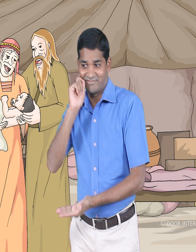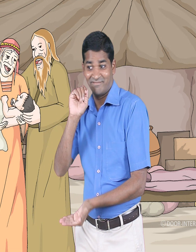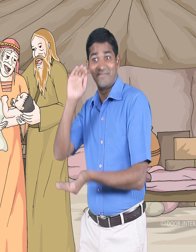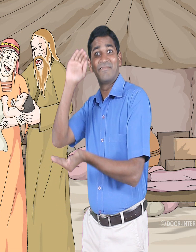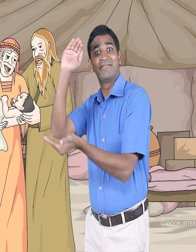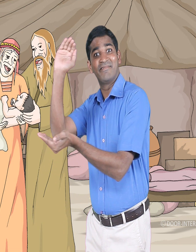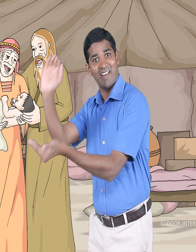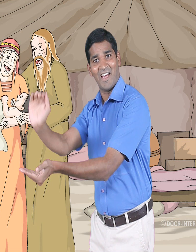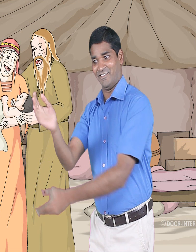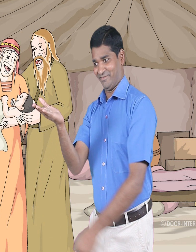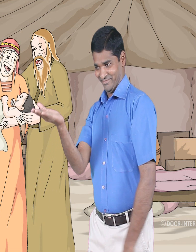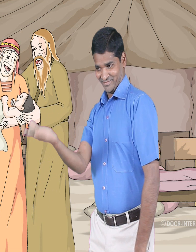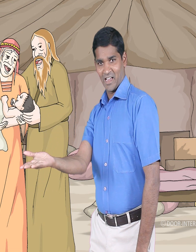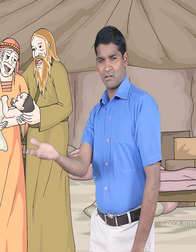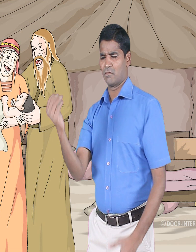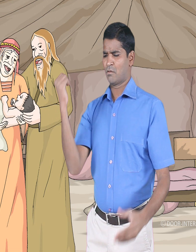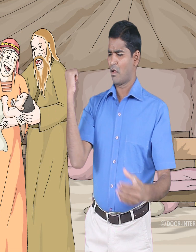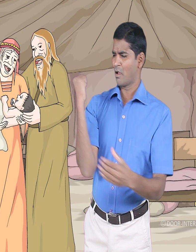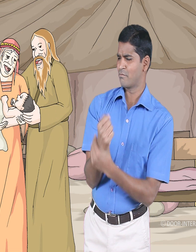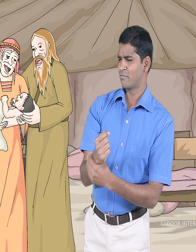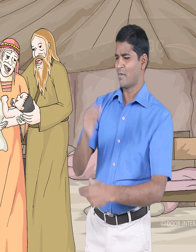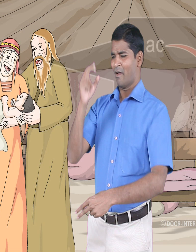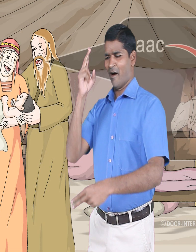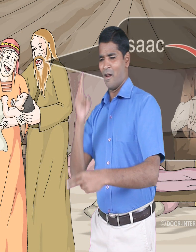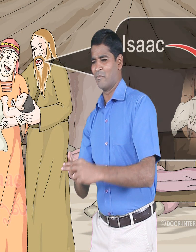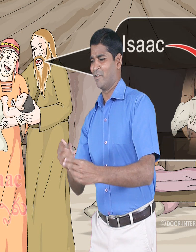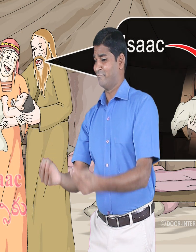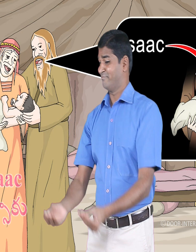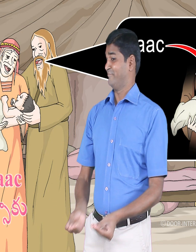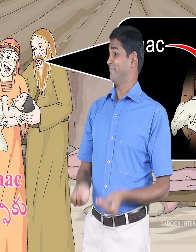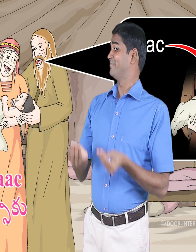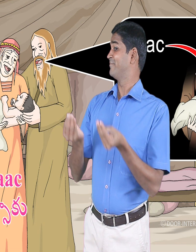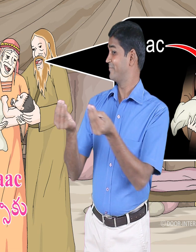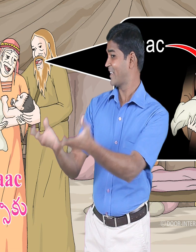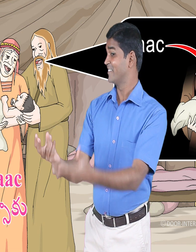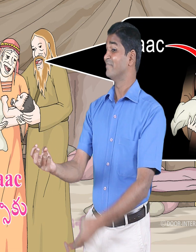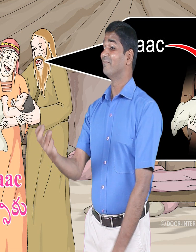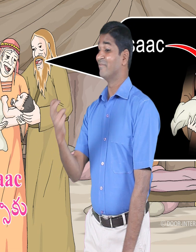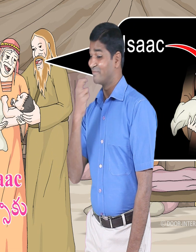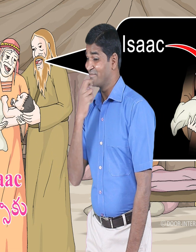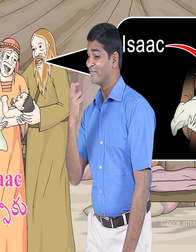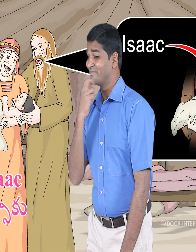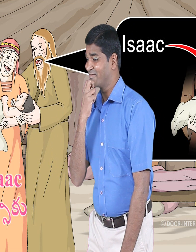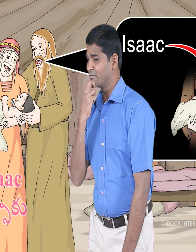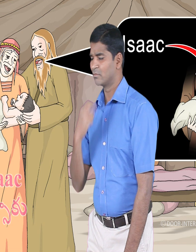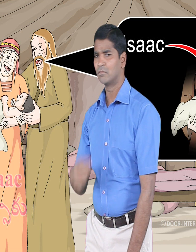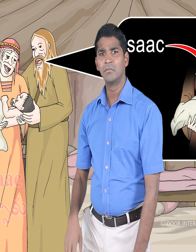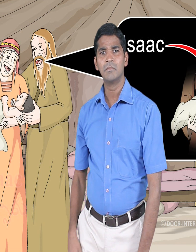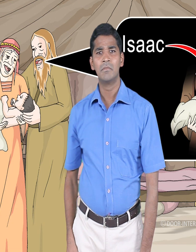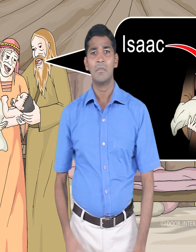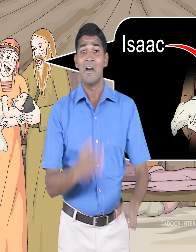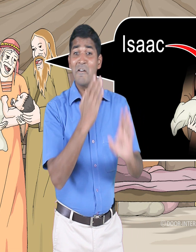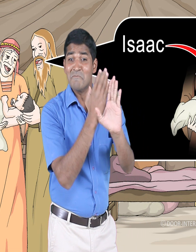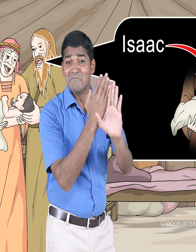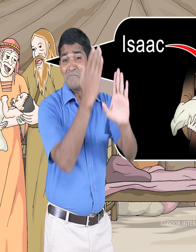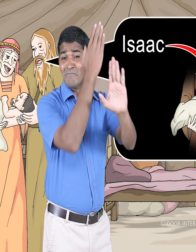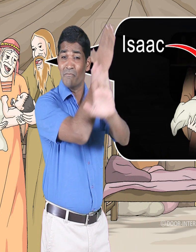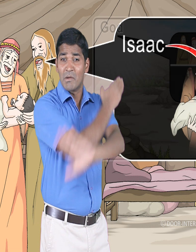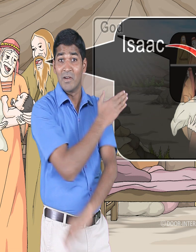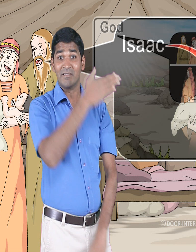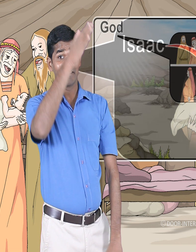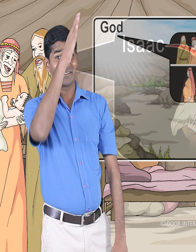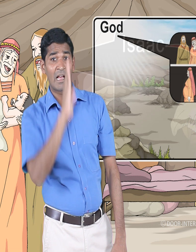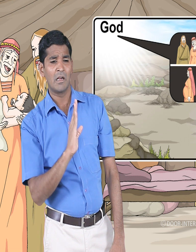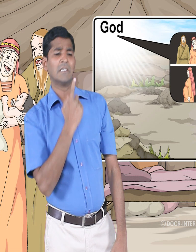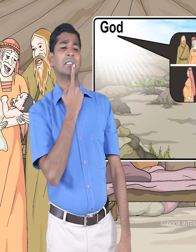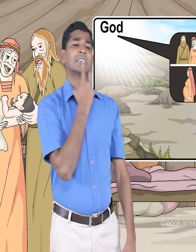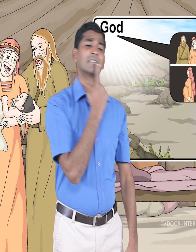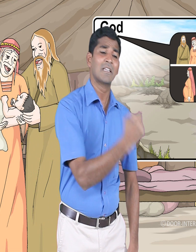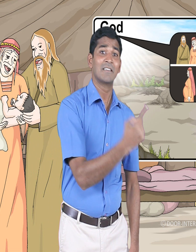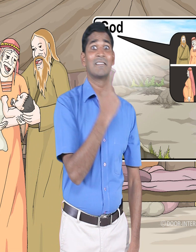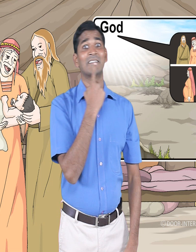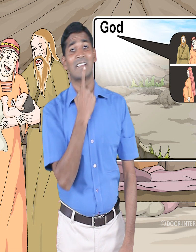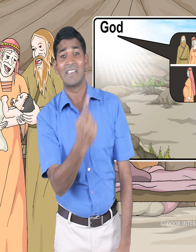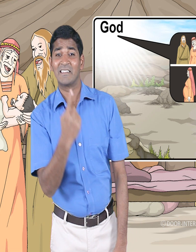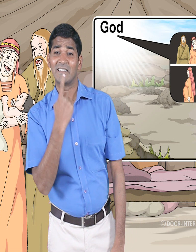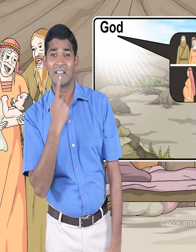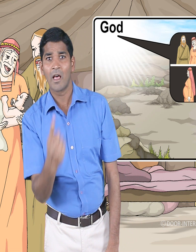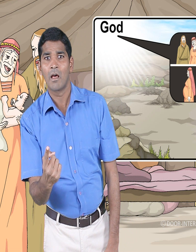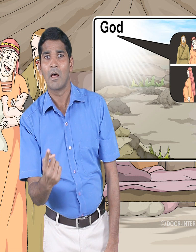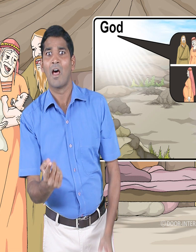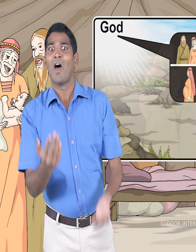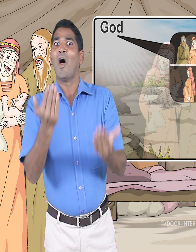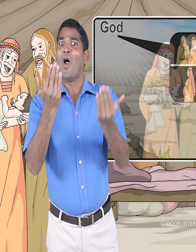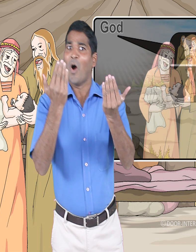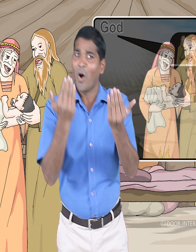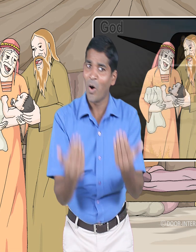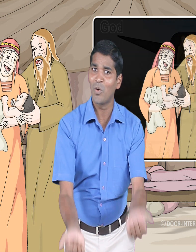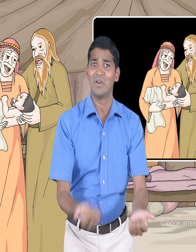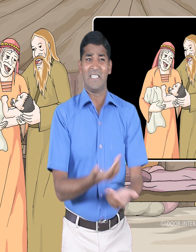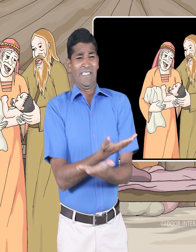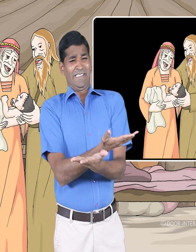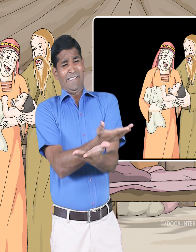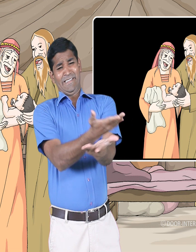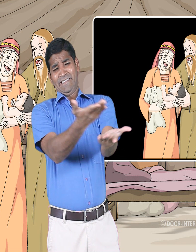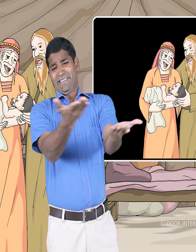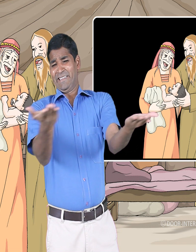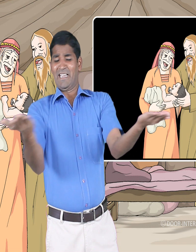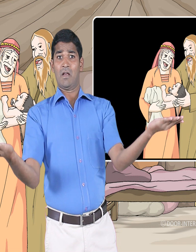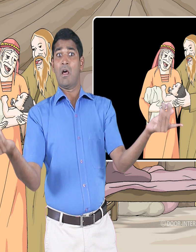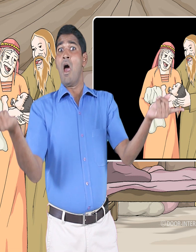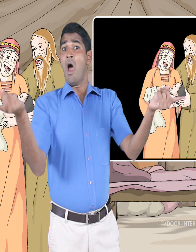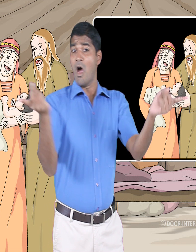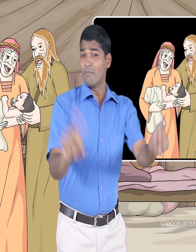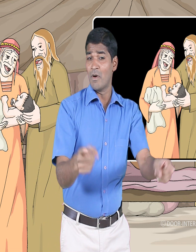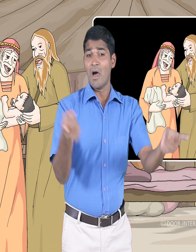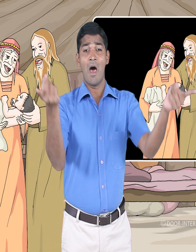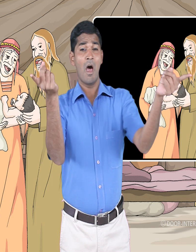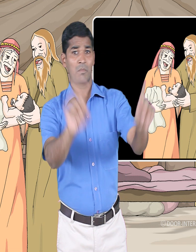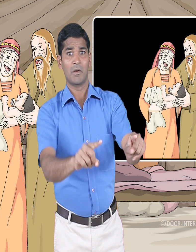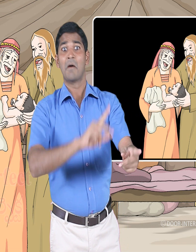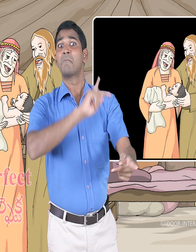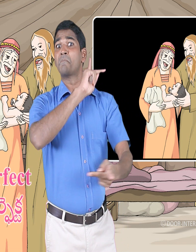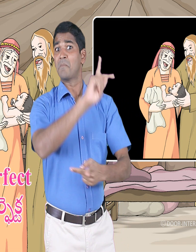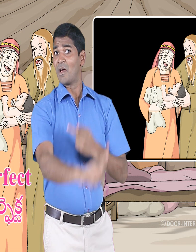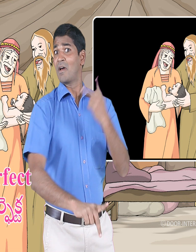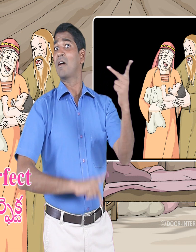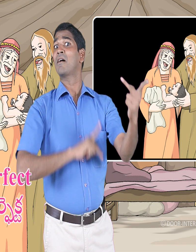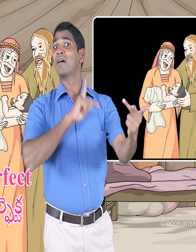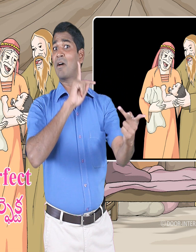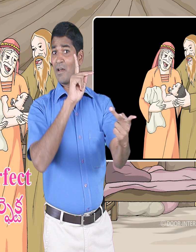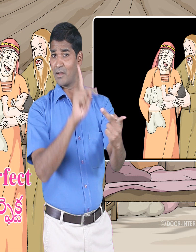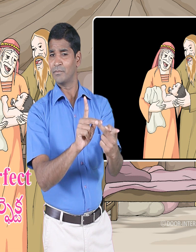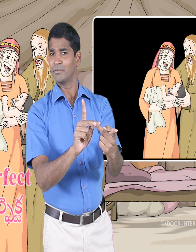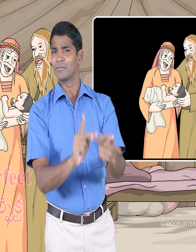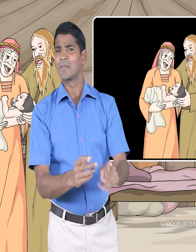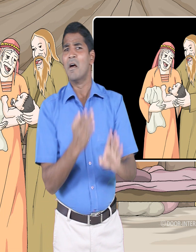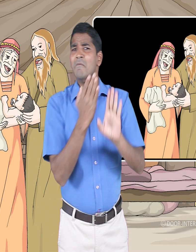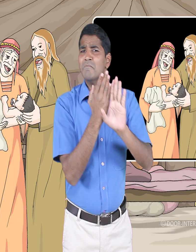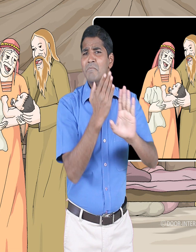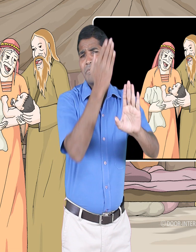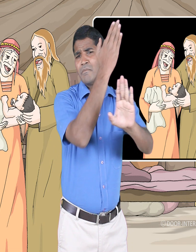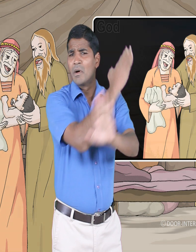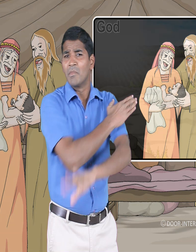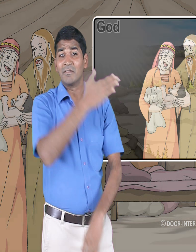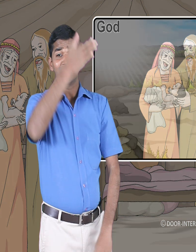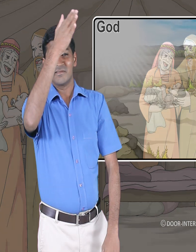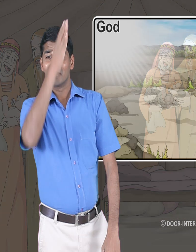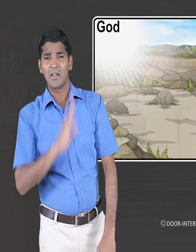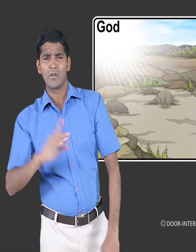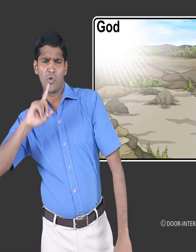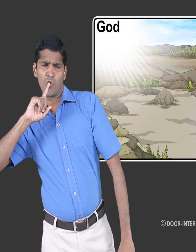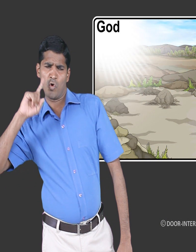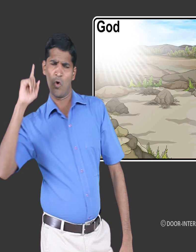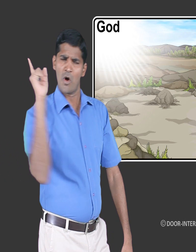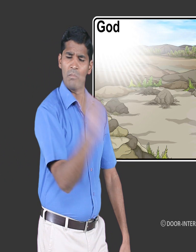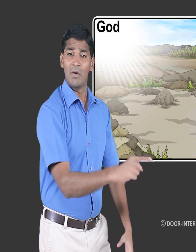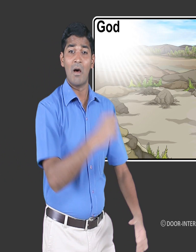And Abraham gave the name Isaac to the son Sarah bore to him.